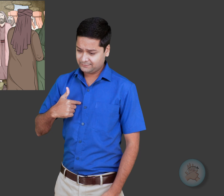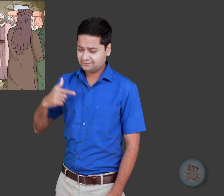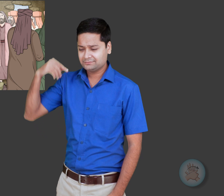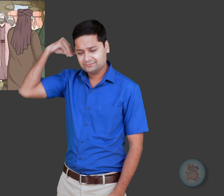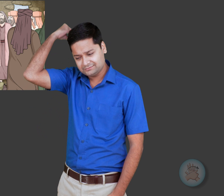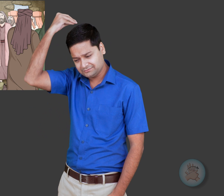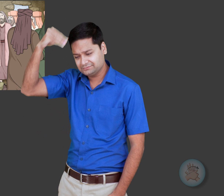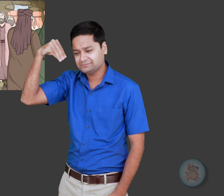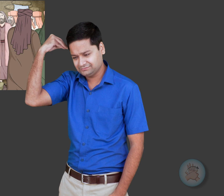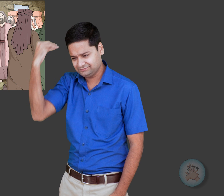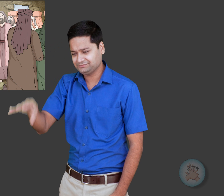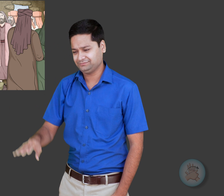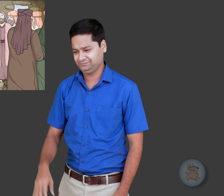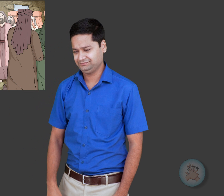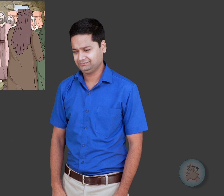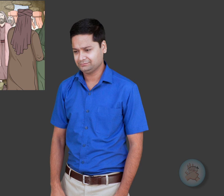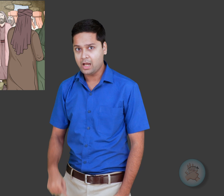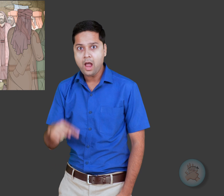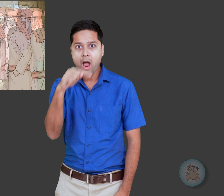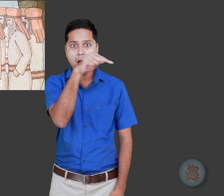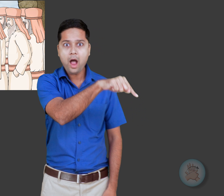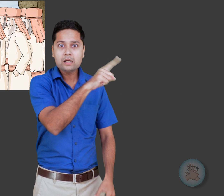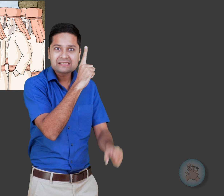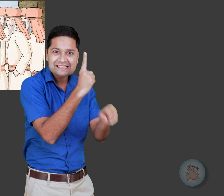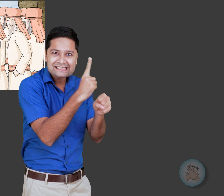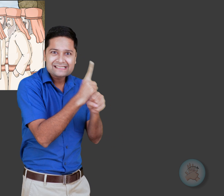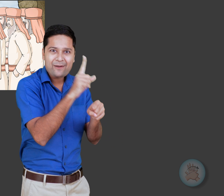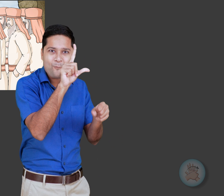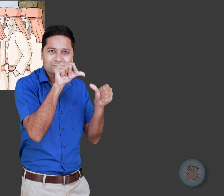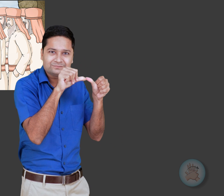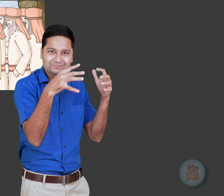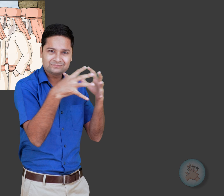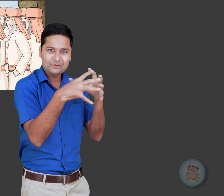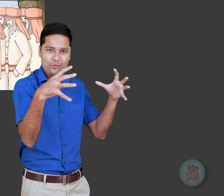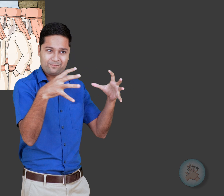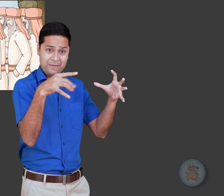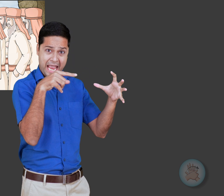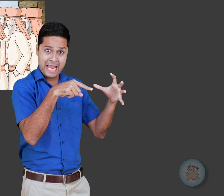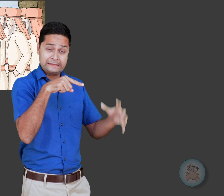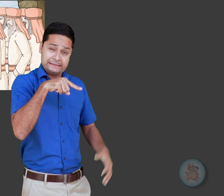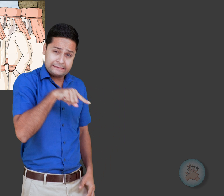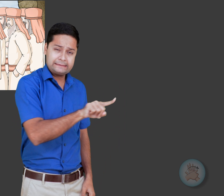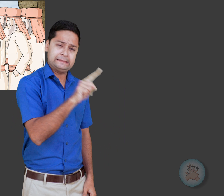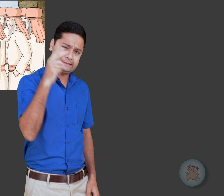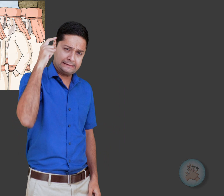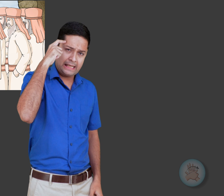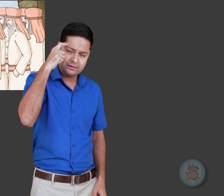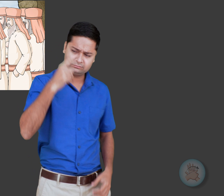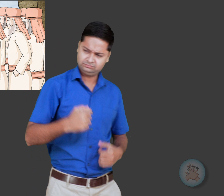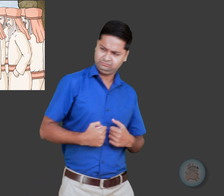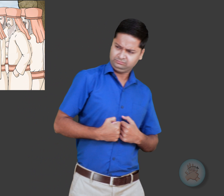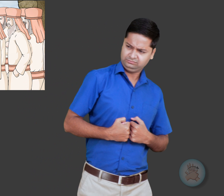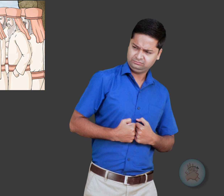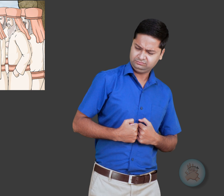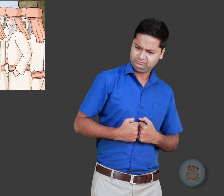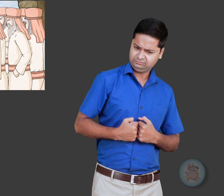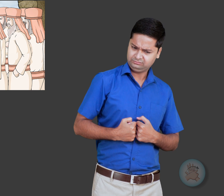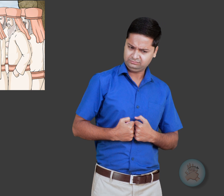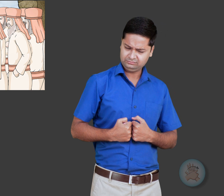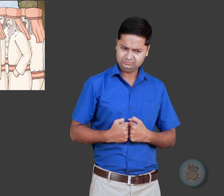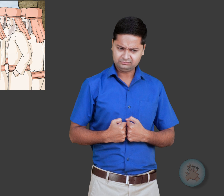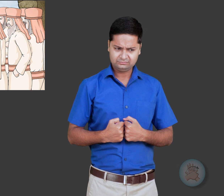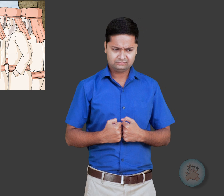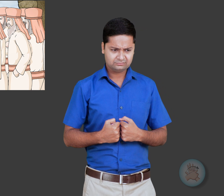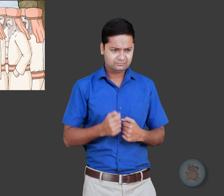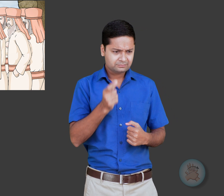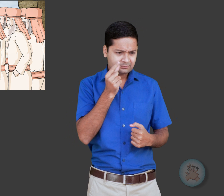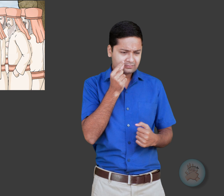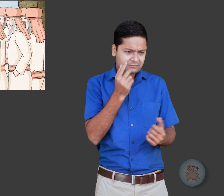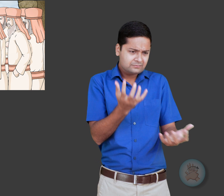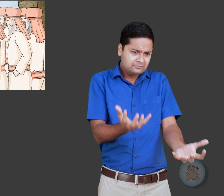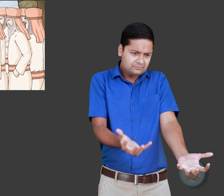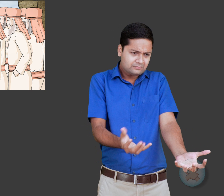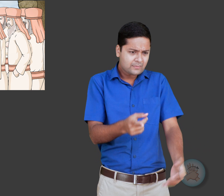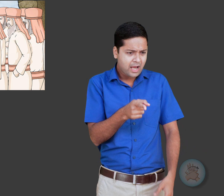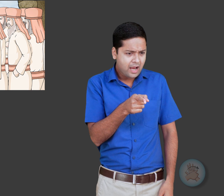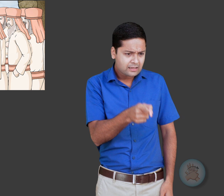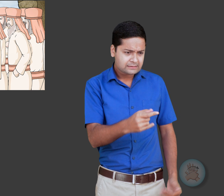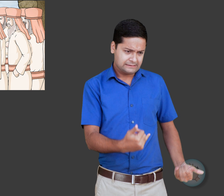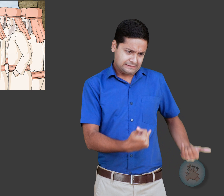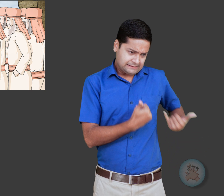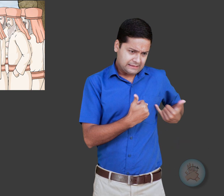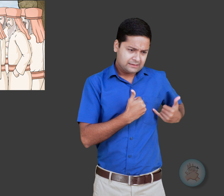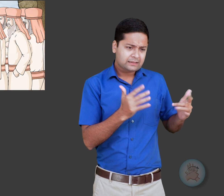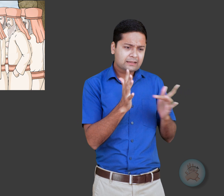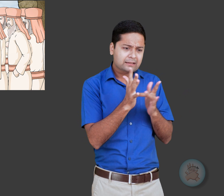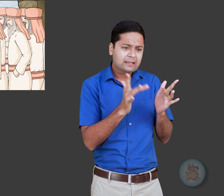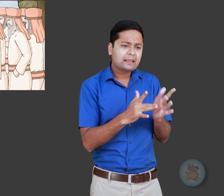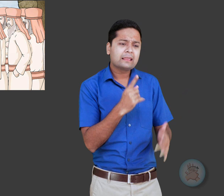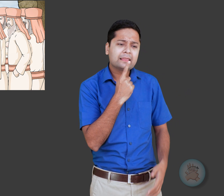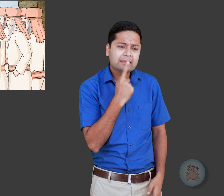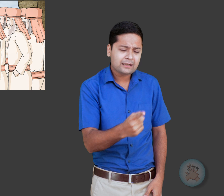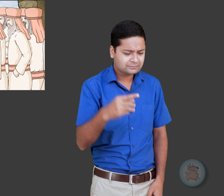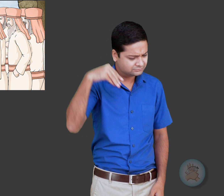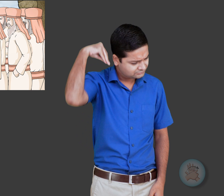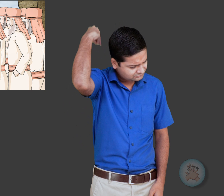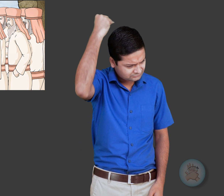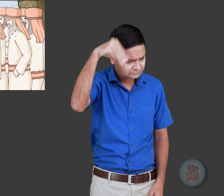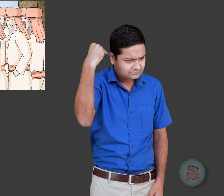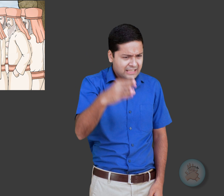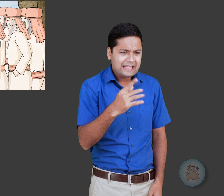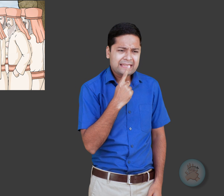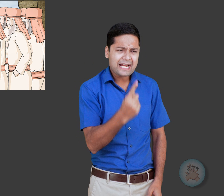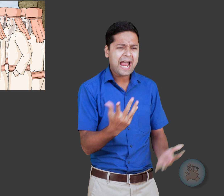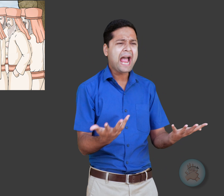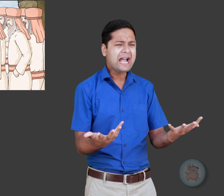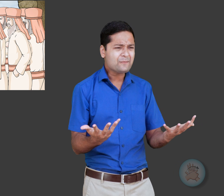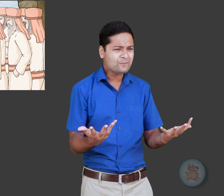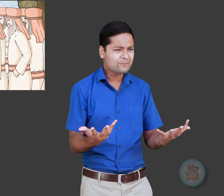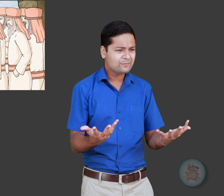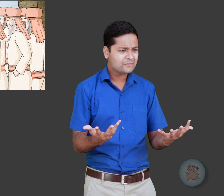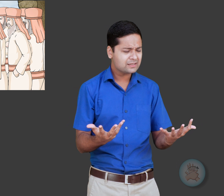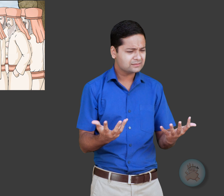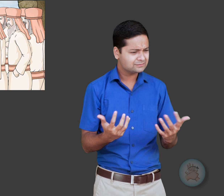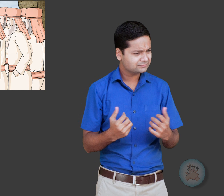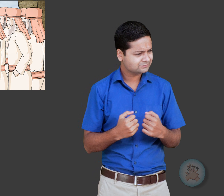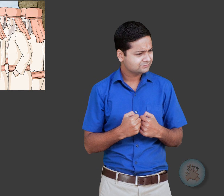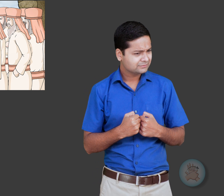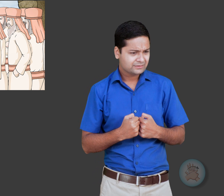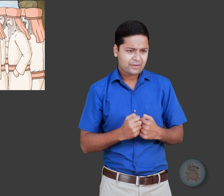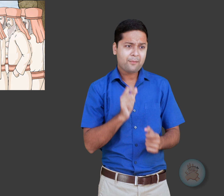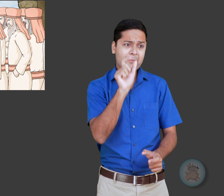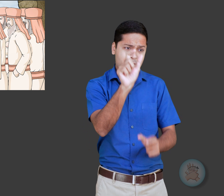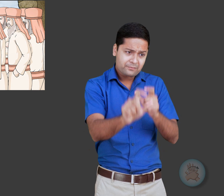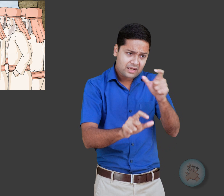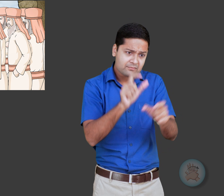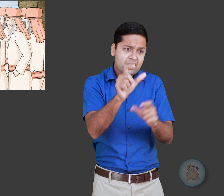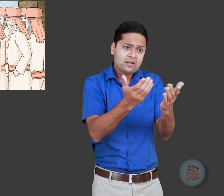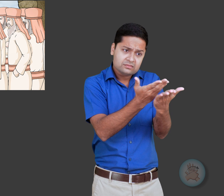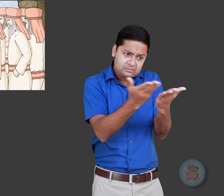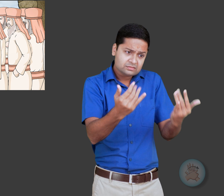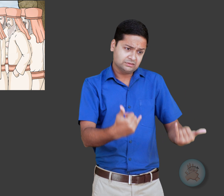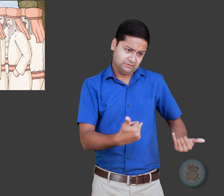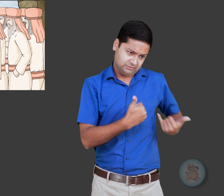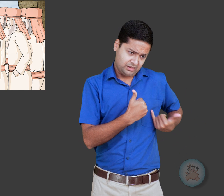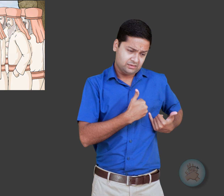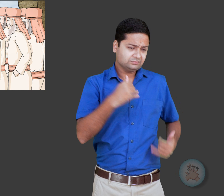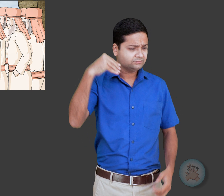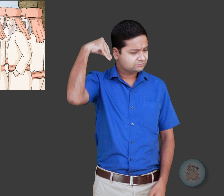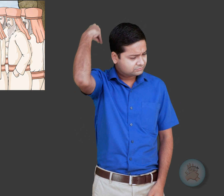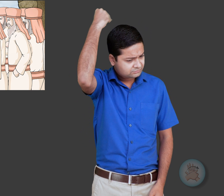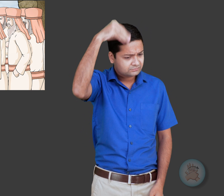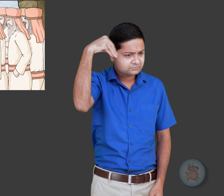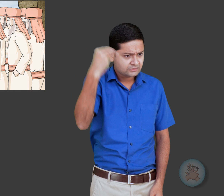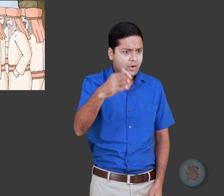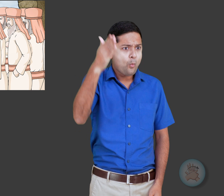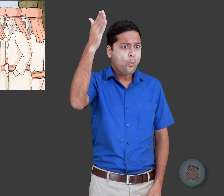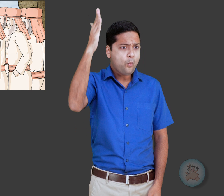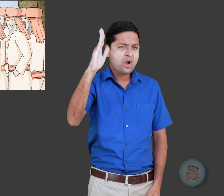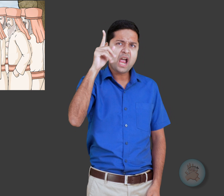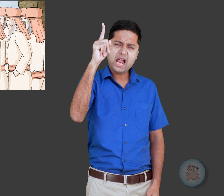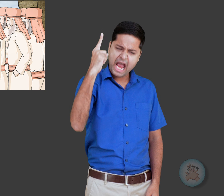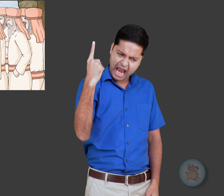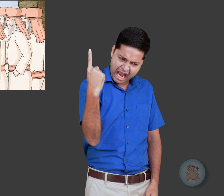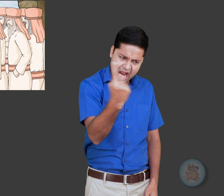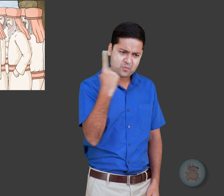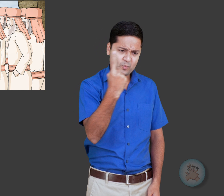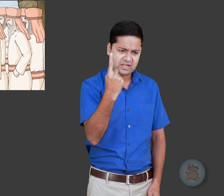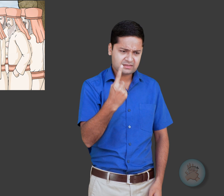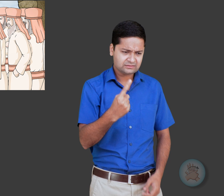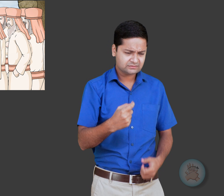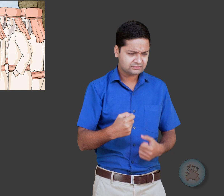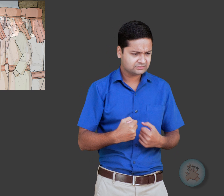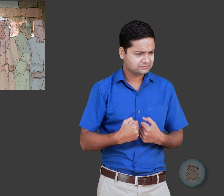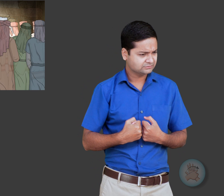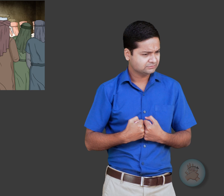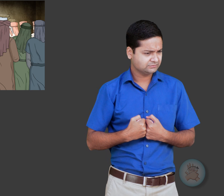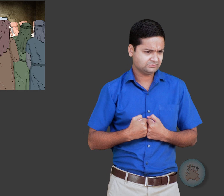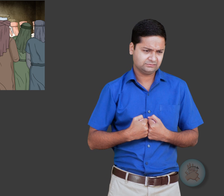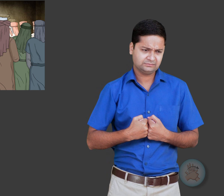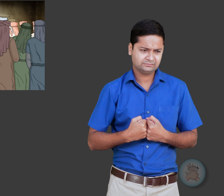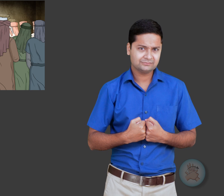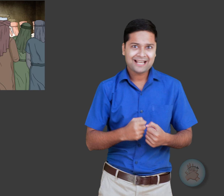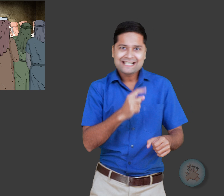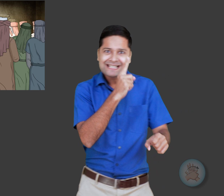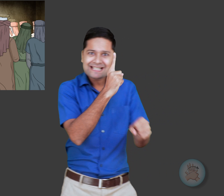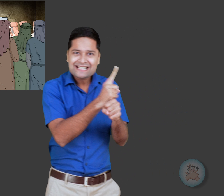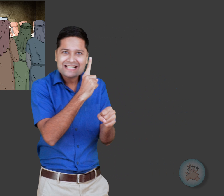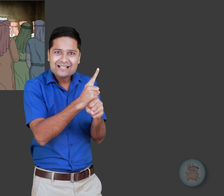But some of the scribes were sitting there and thinking in their hearts, “Why does this man speak like this? He is blaspheming! Who can forgive sins but God alone?”